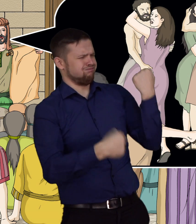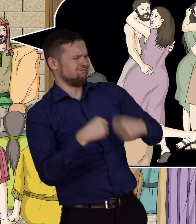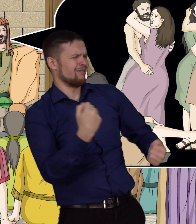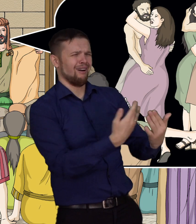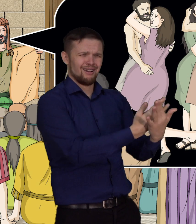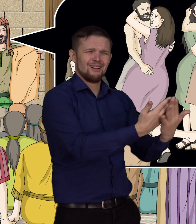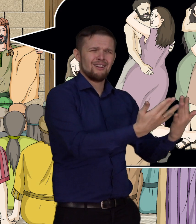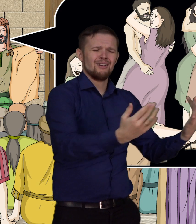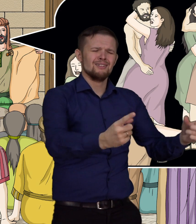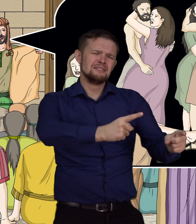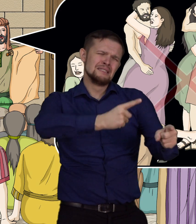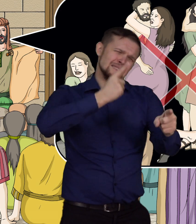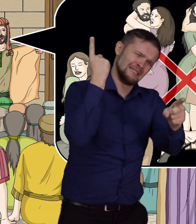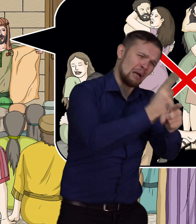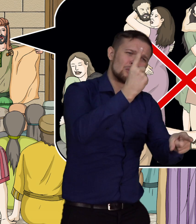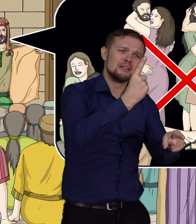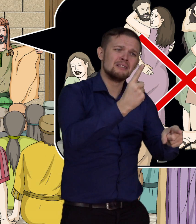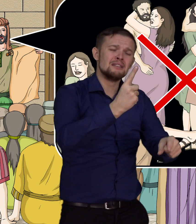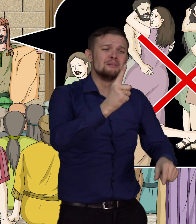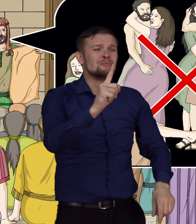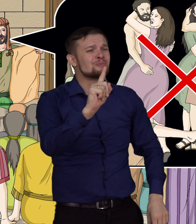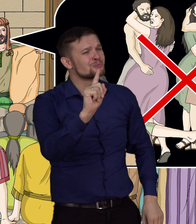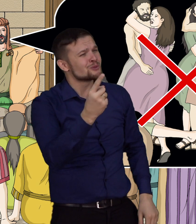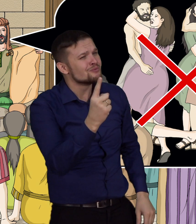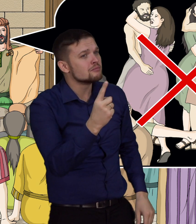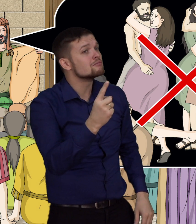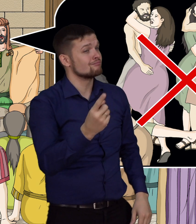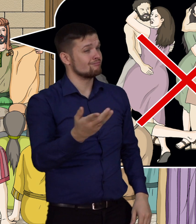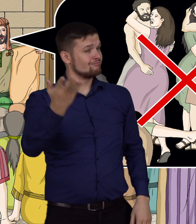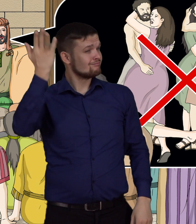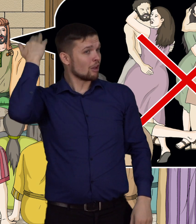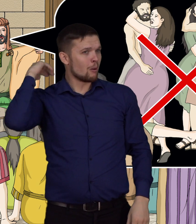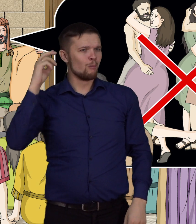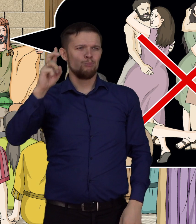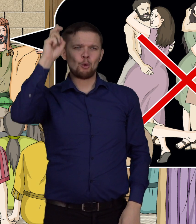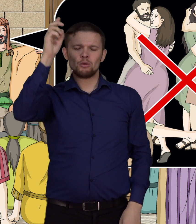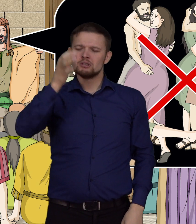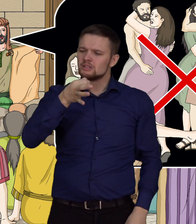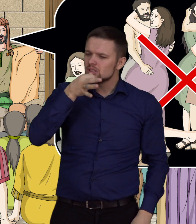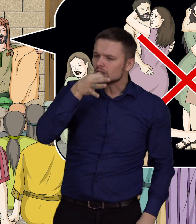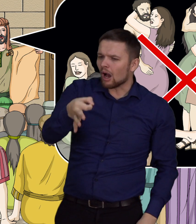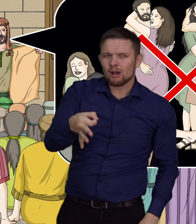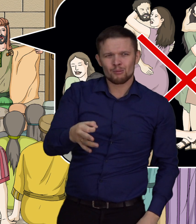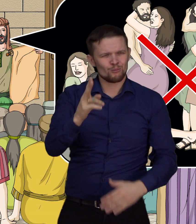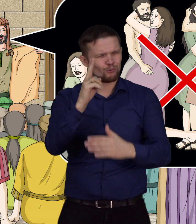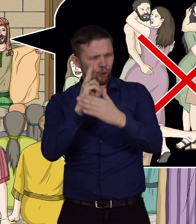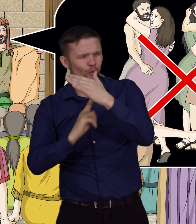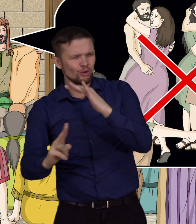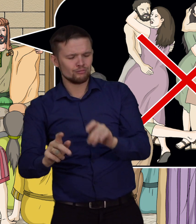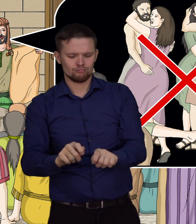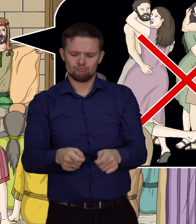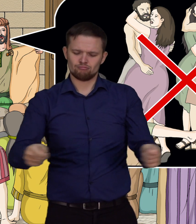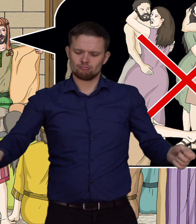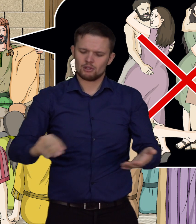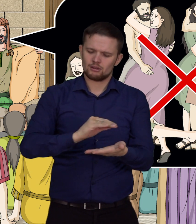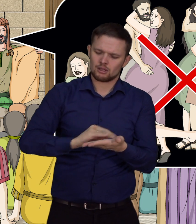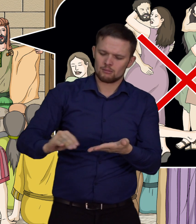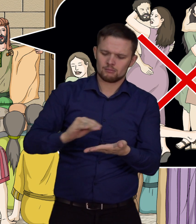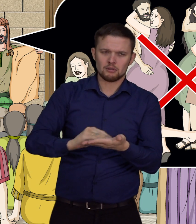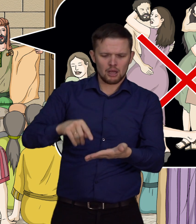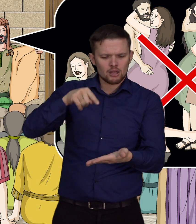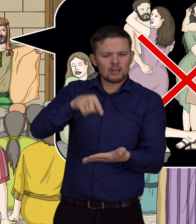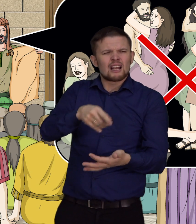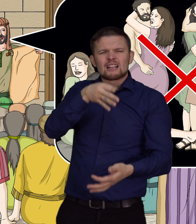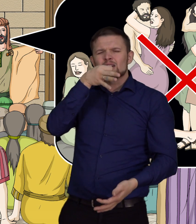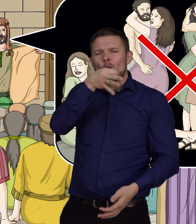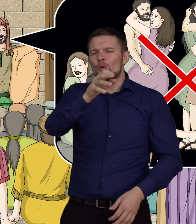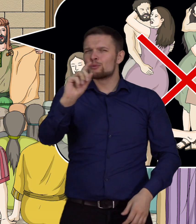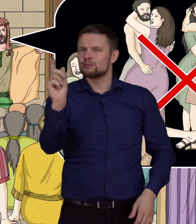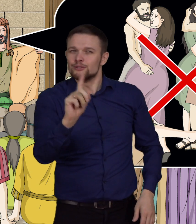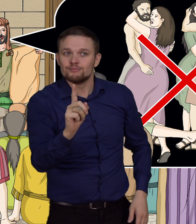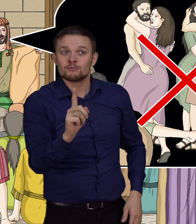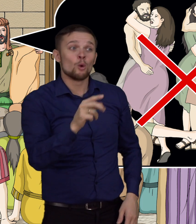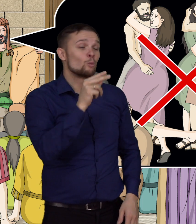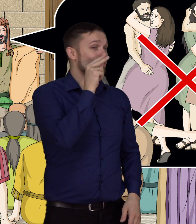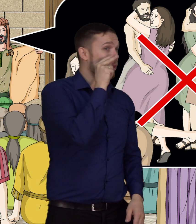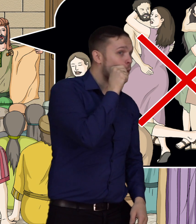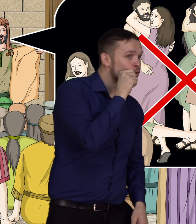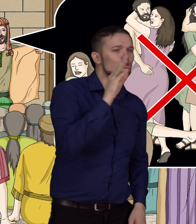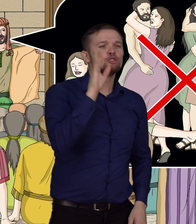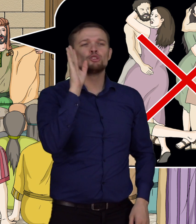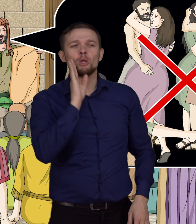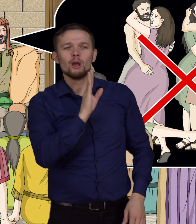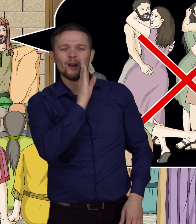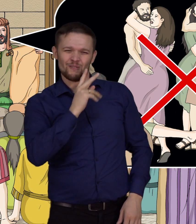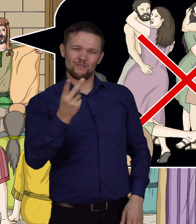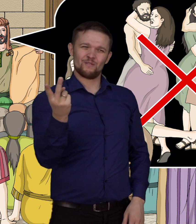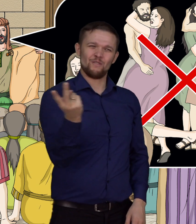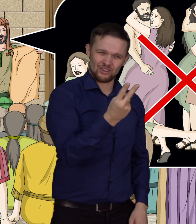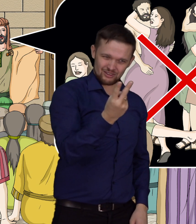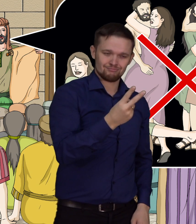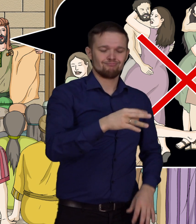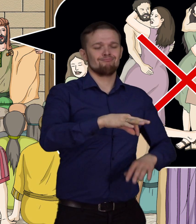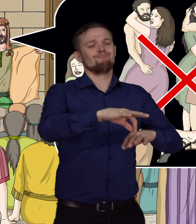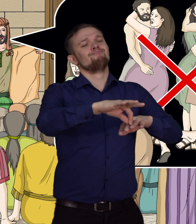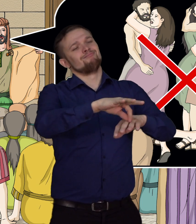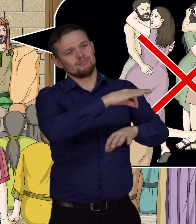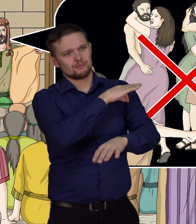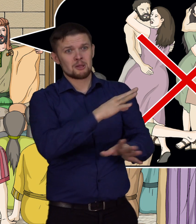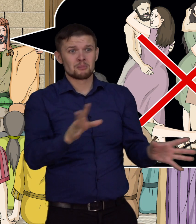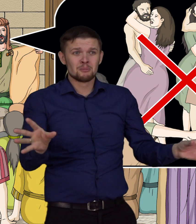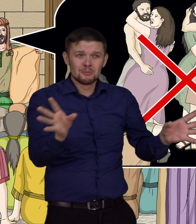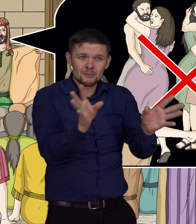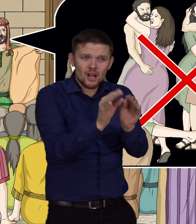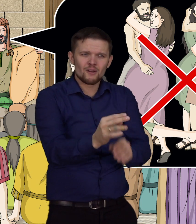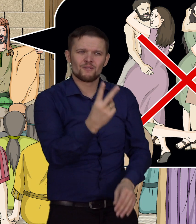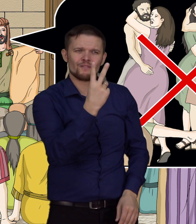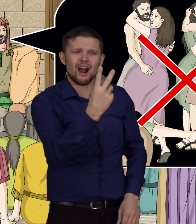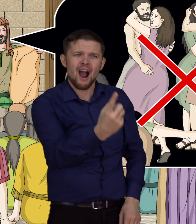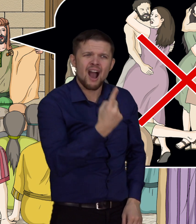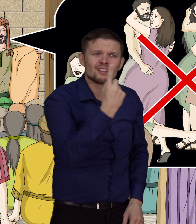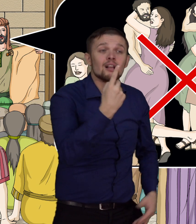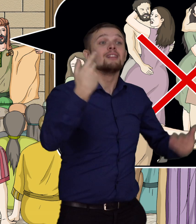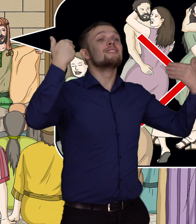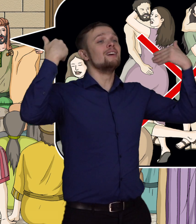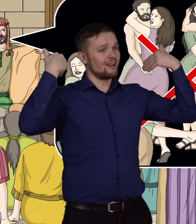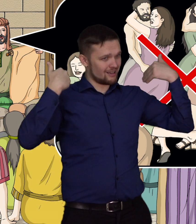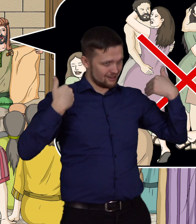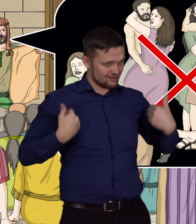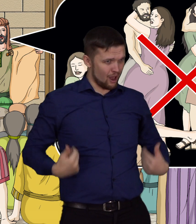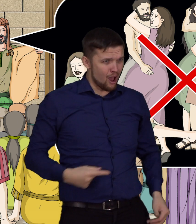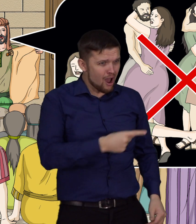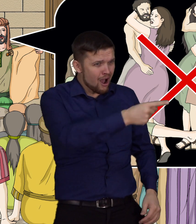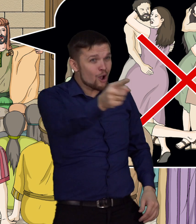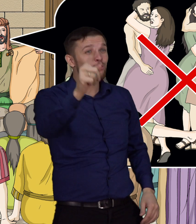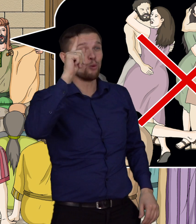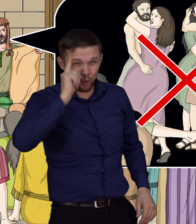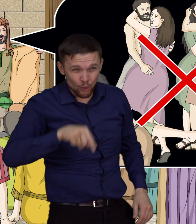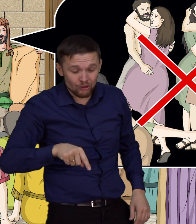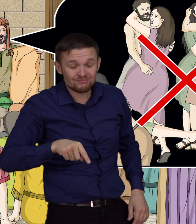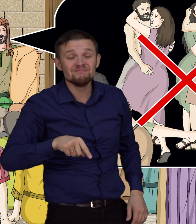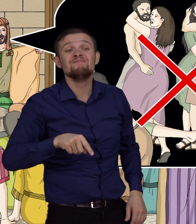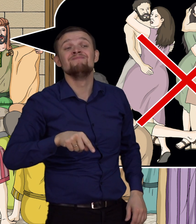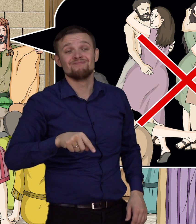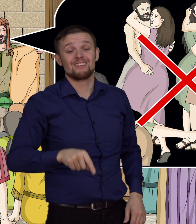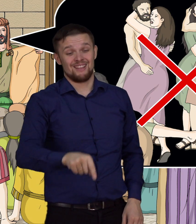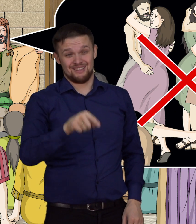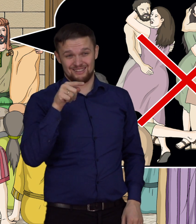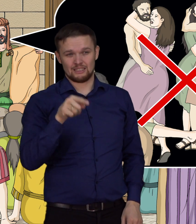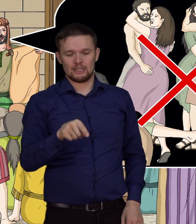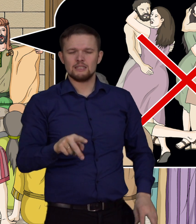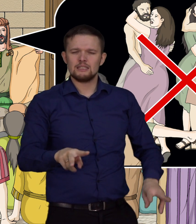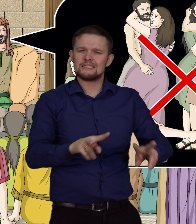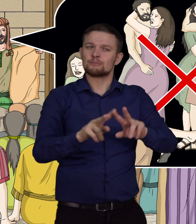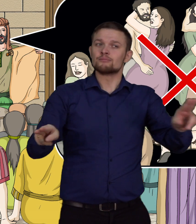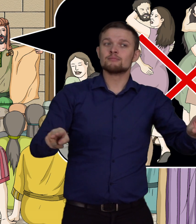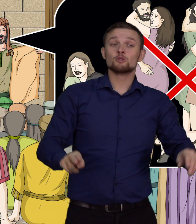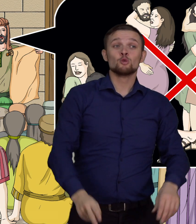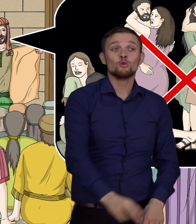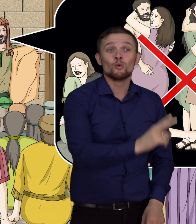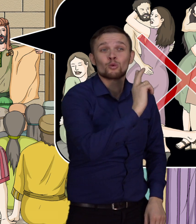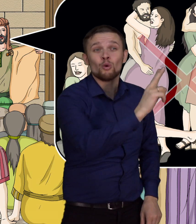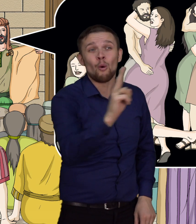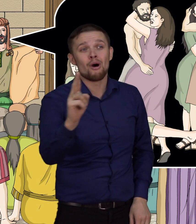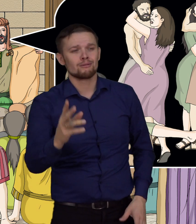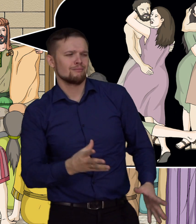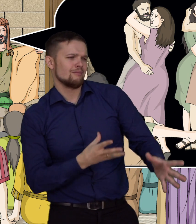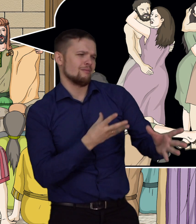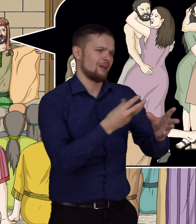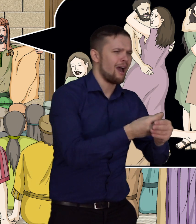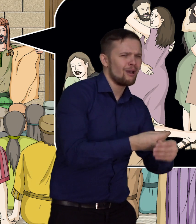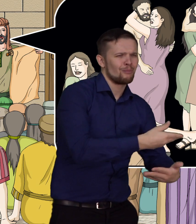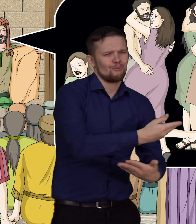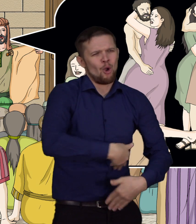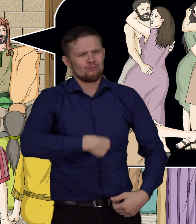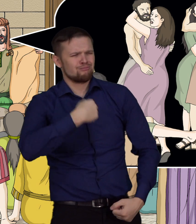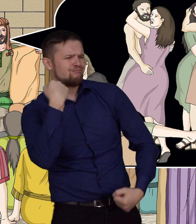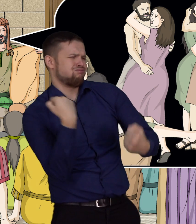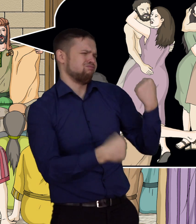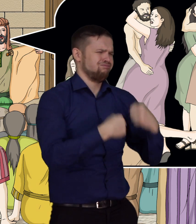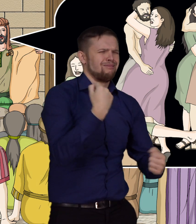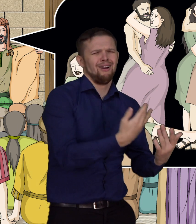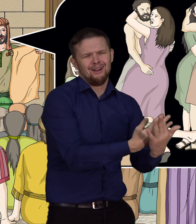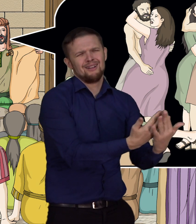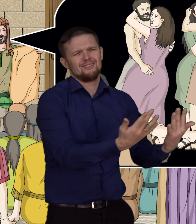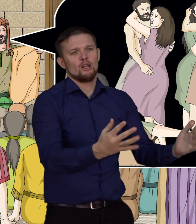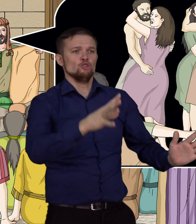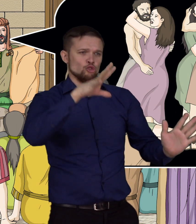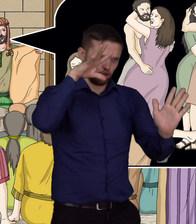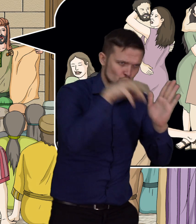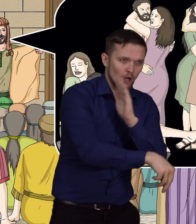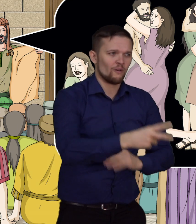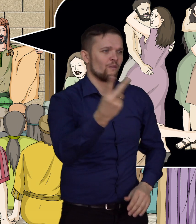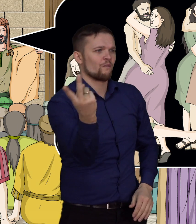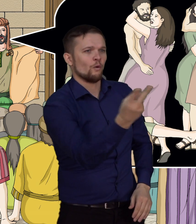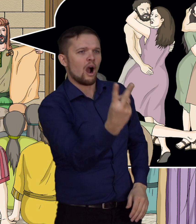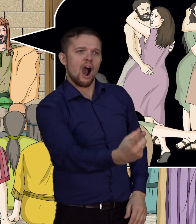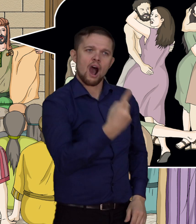Never! Or don’t you know that he who unites himself with a prostitute is one with her in body?